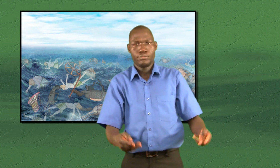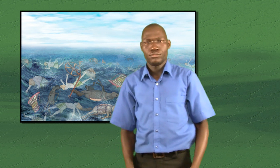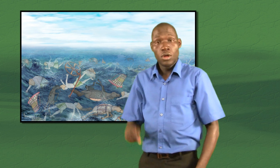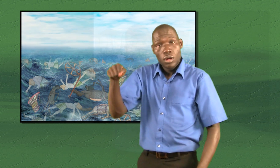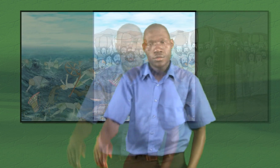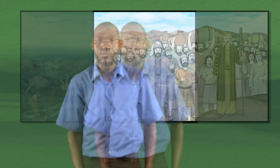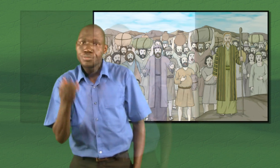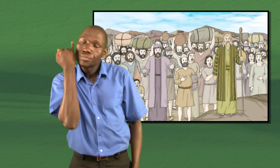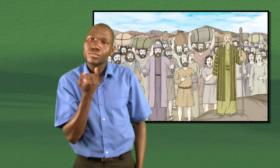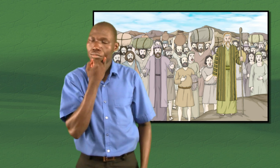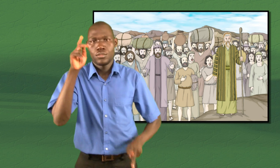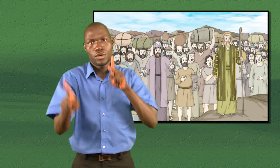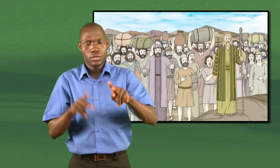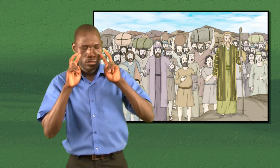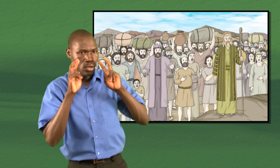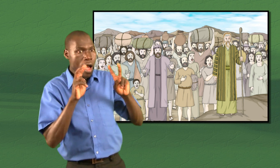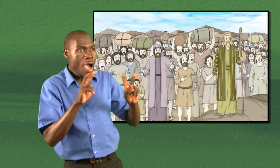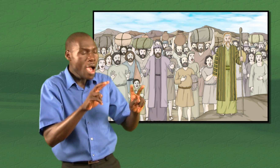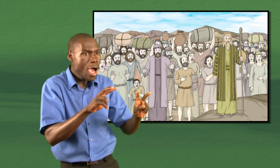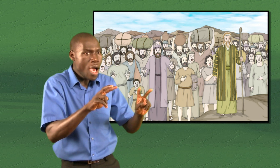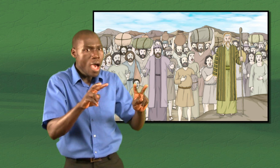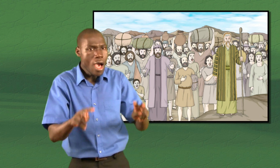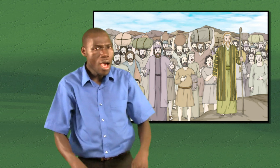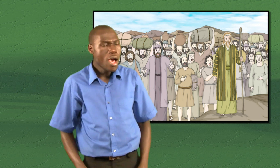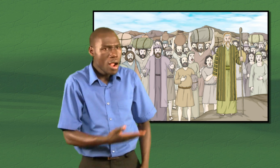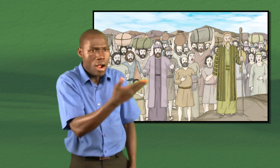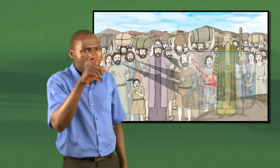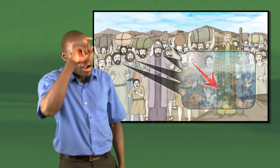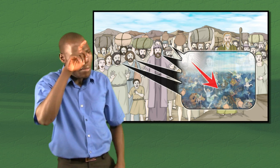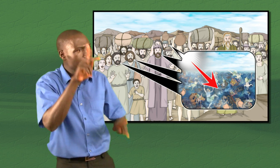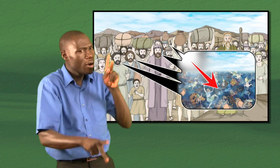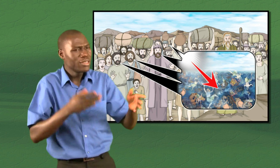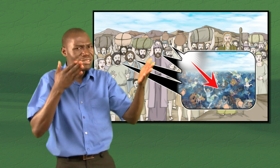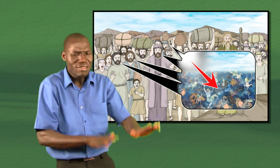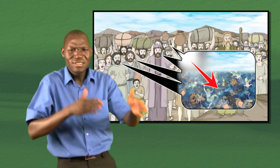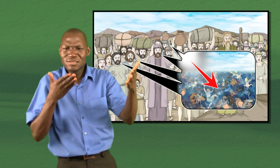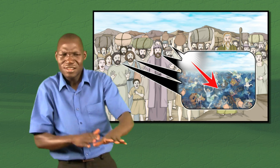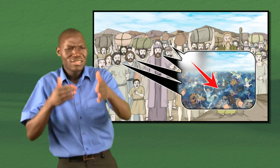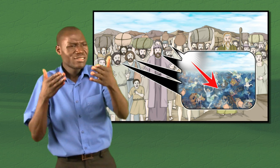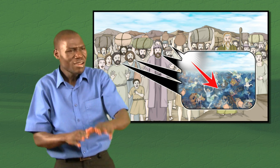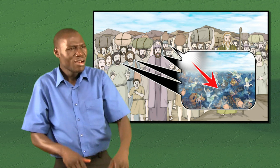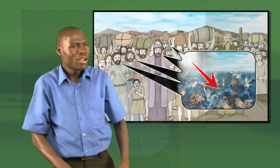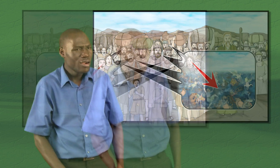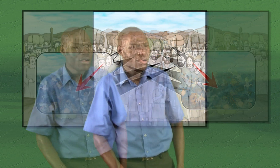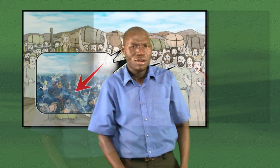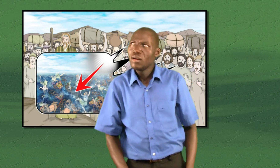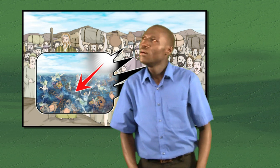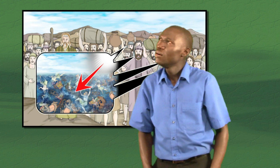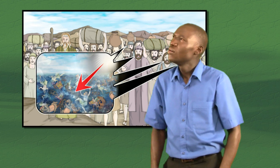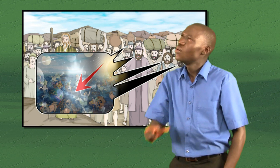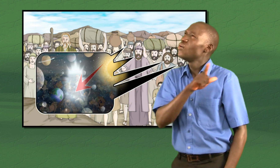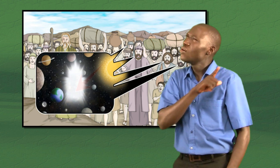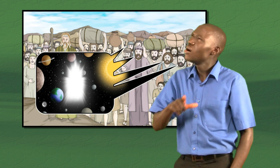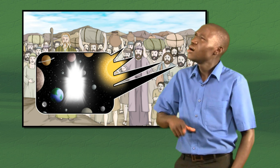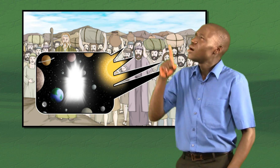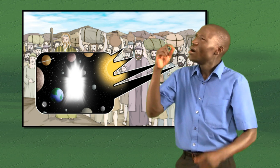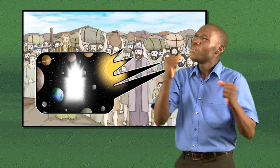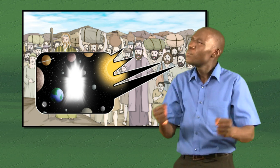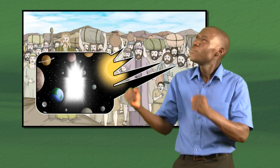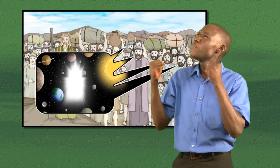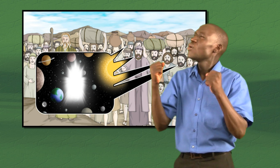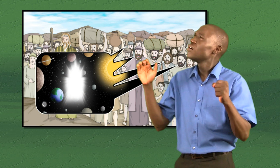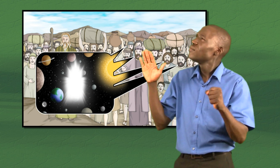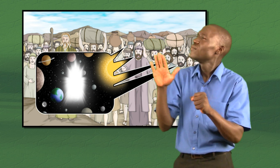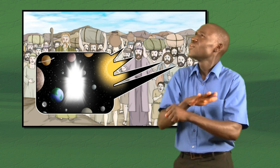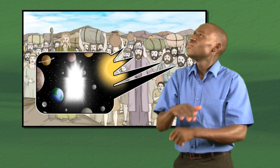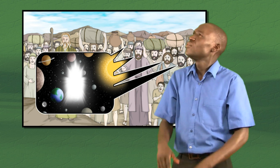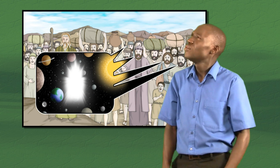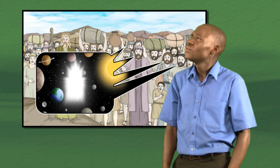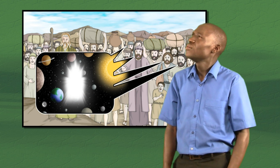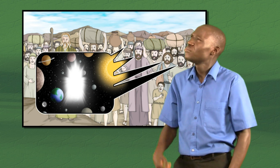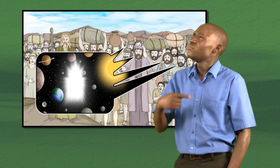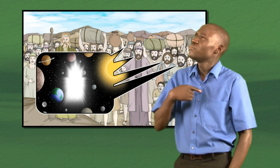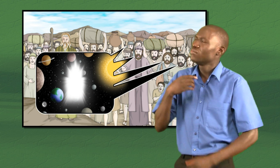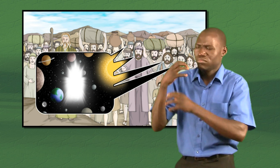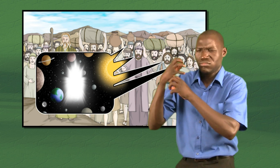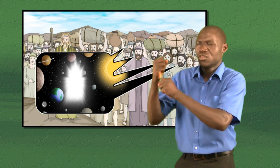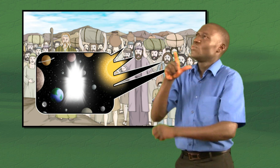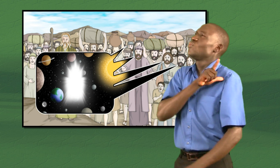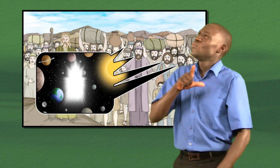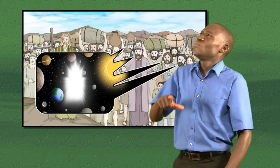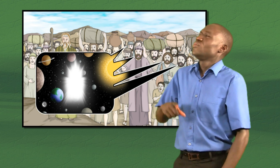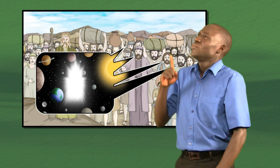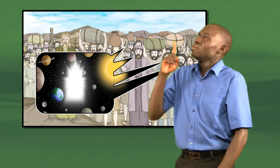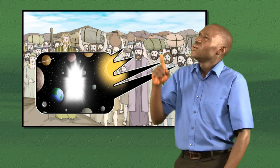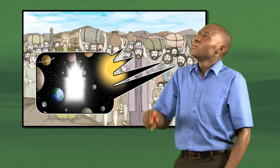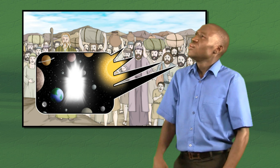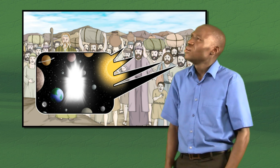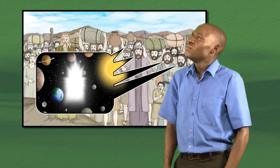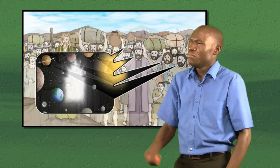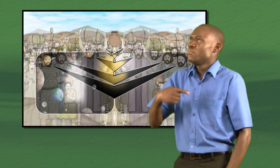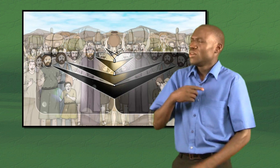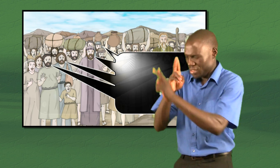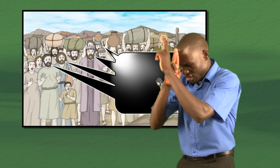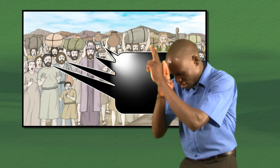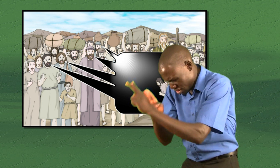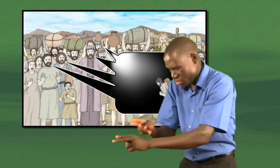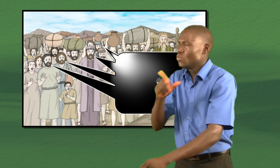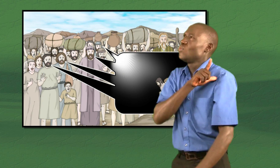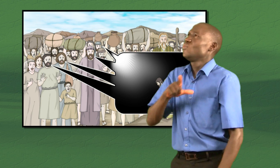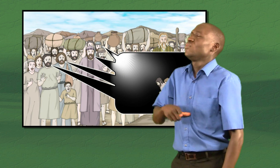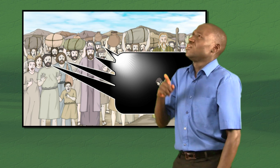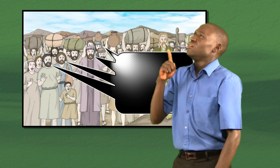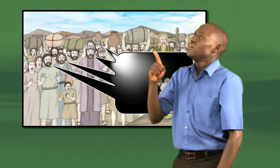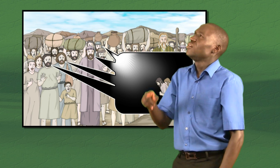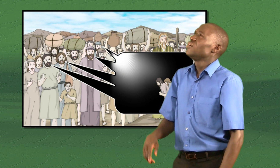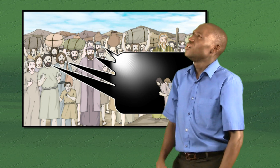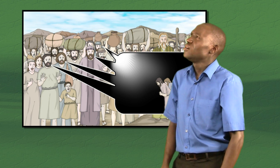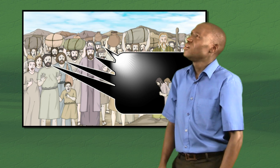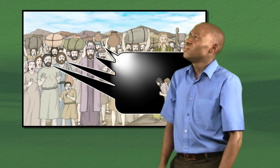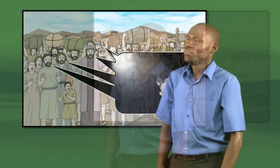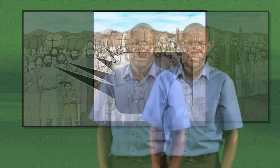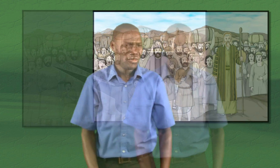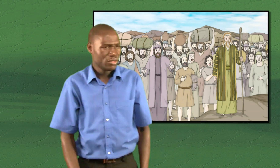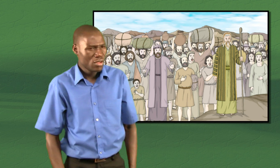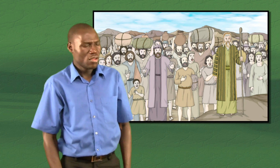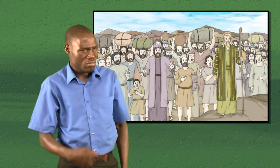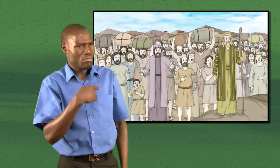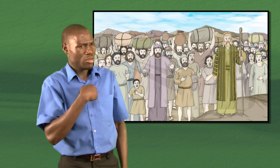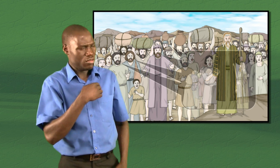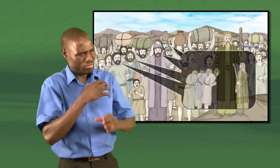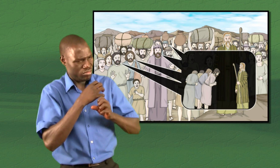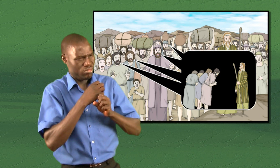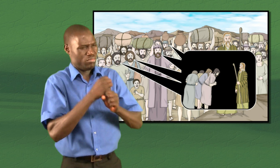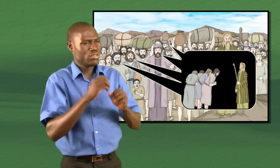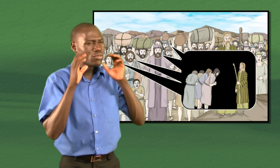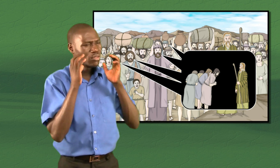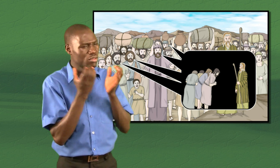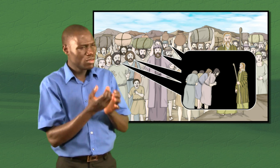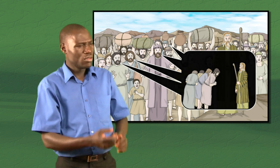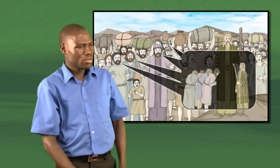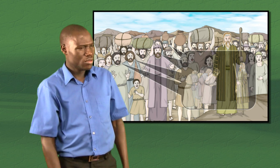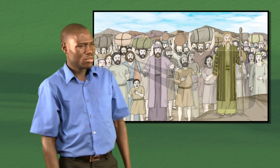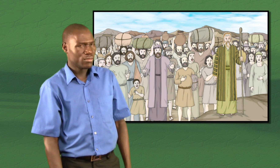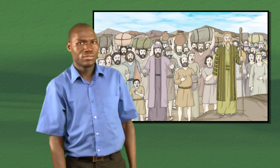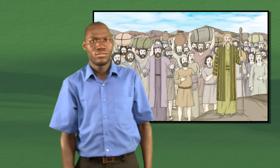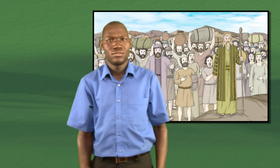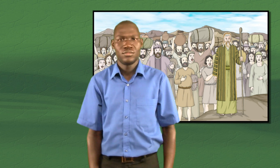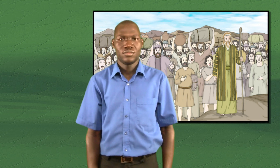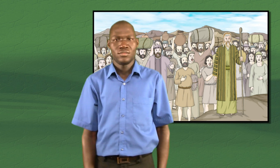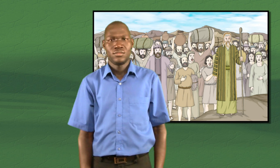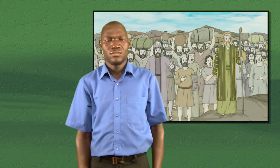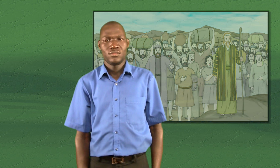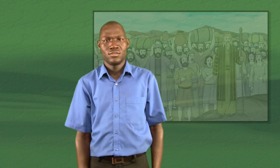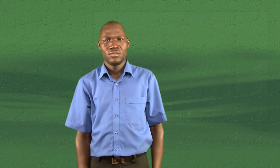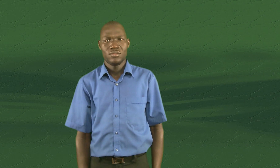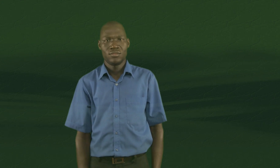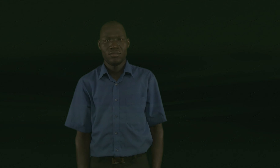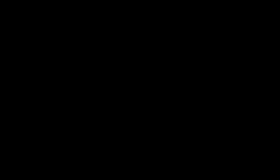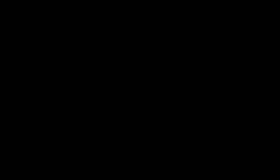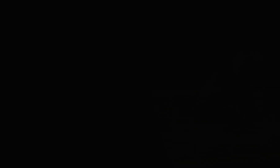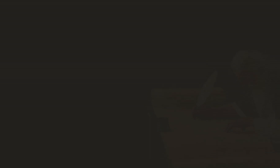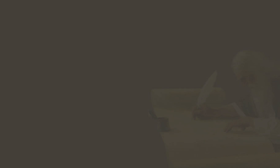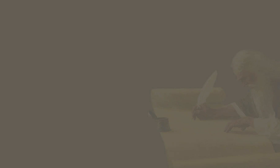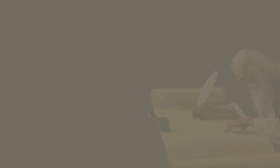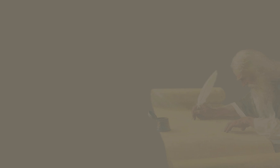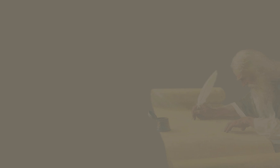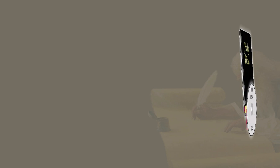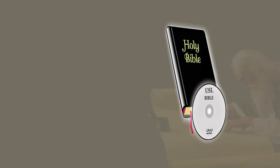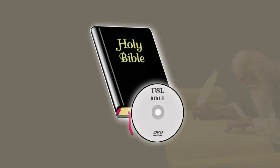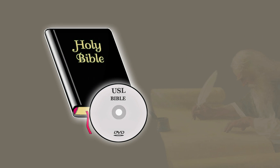When Israel saw the great power that the LORD had exercised over the Egyptians, the people feared the LORD and believed in Him and in His servant Moses.